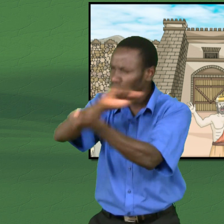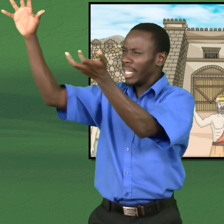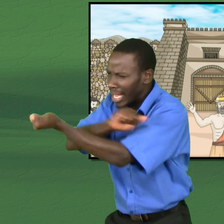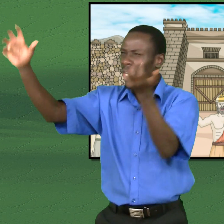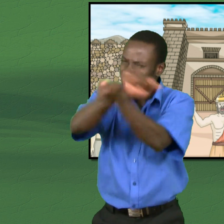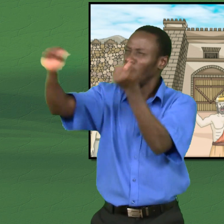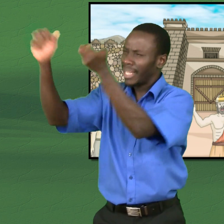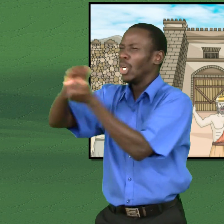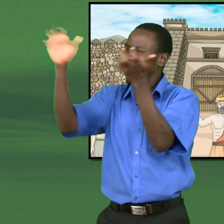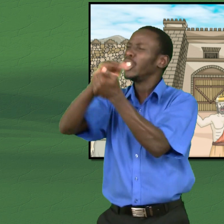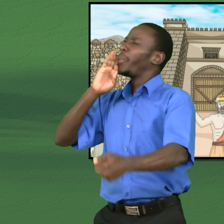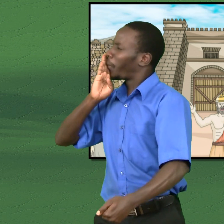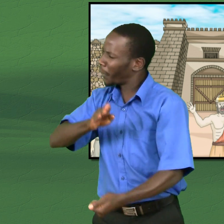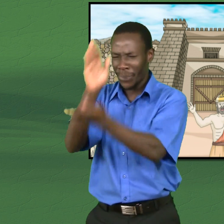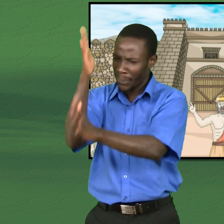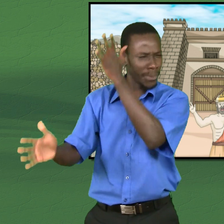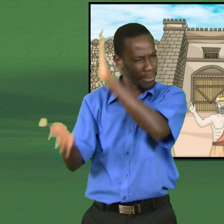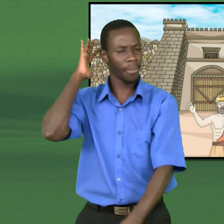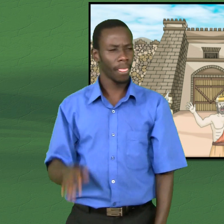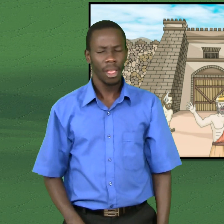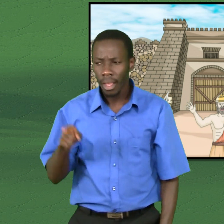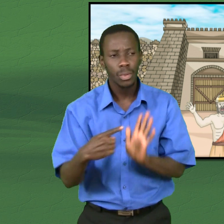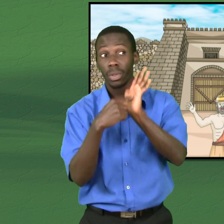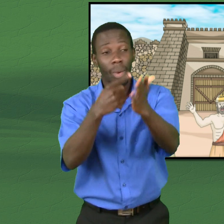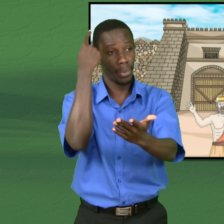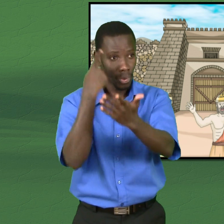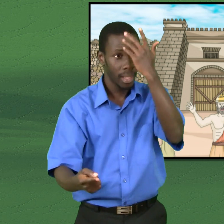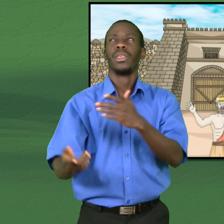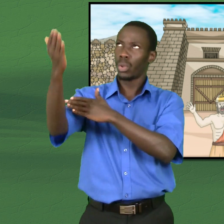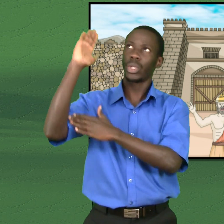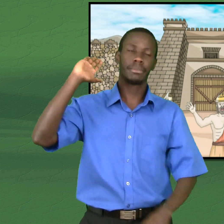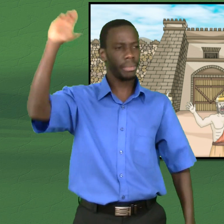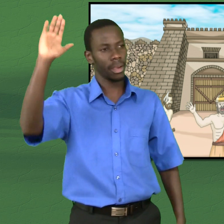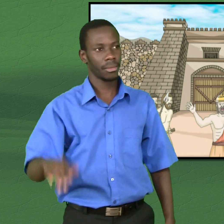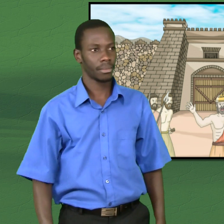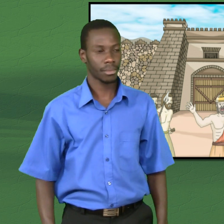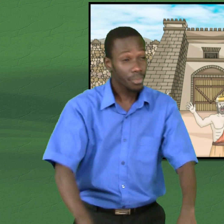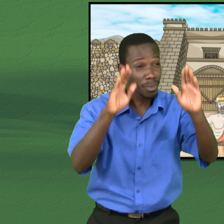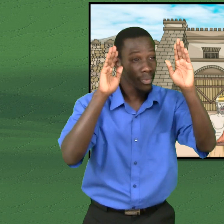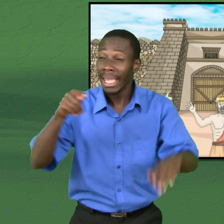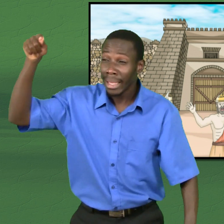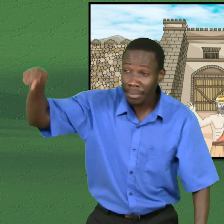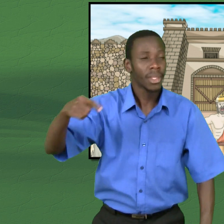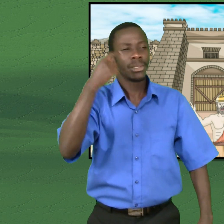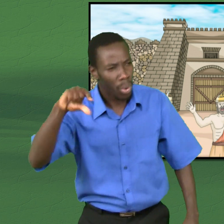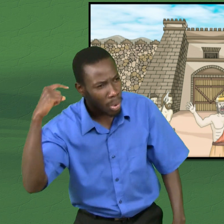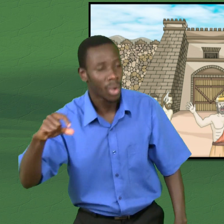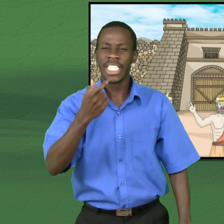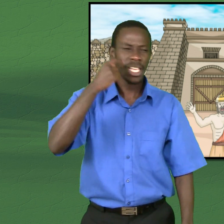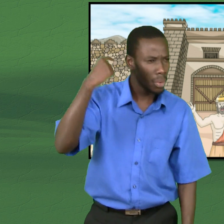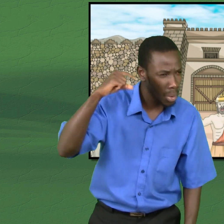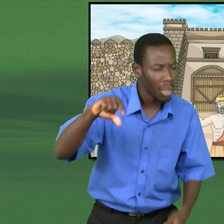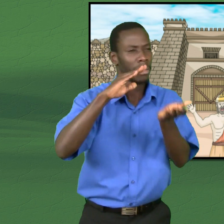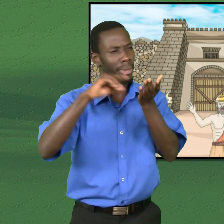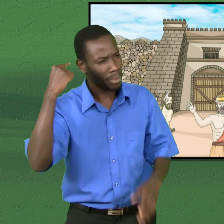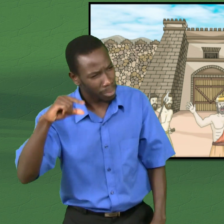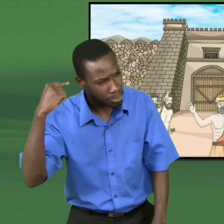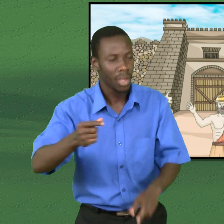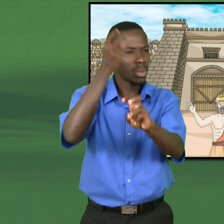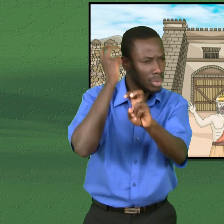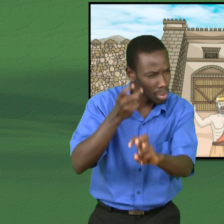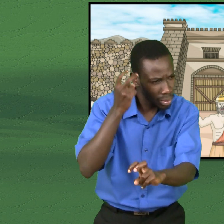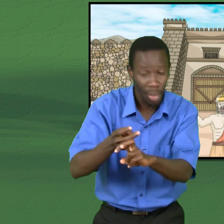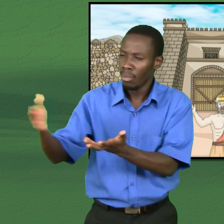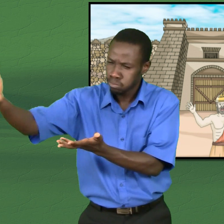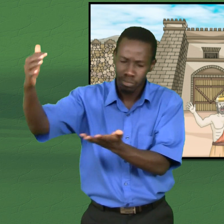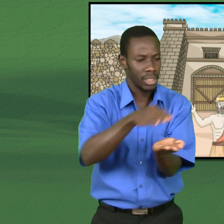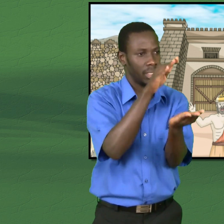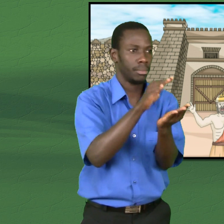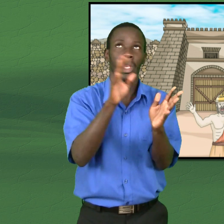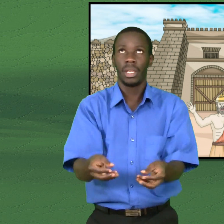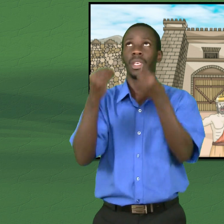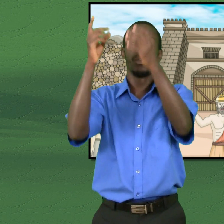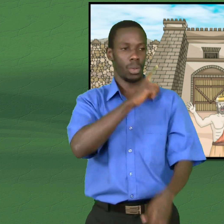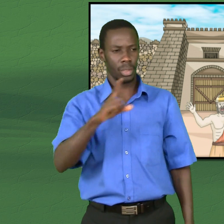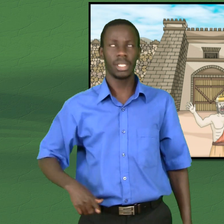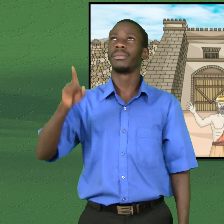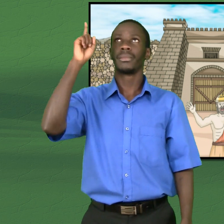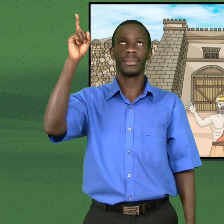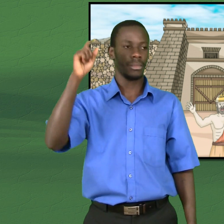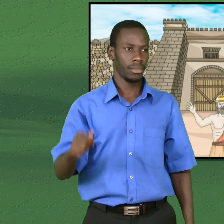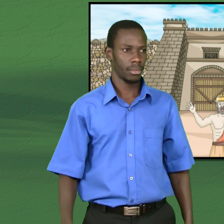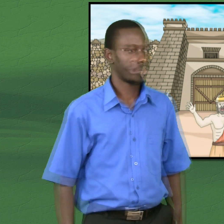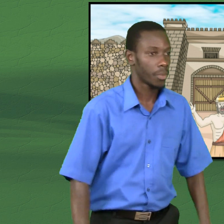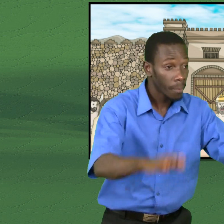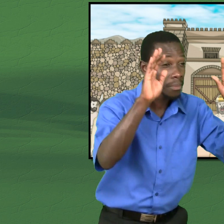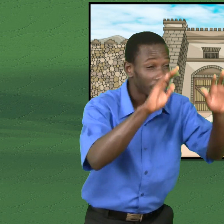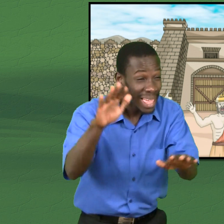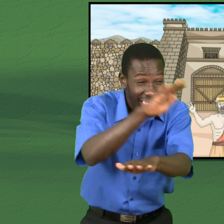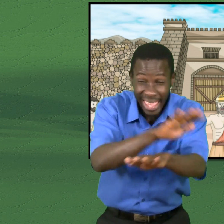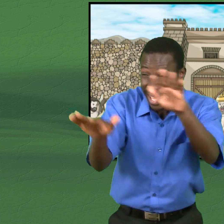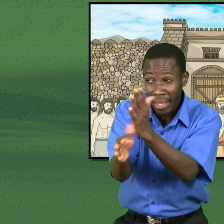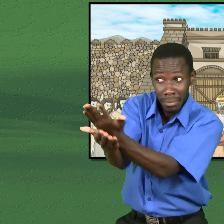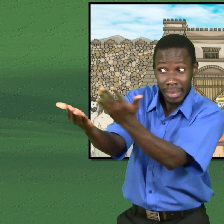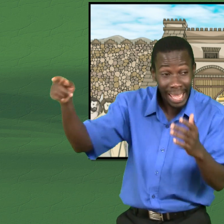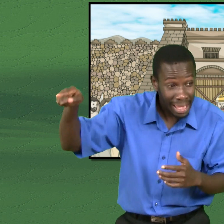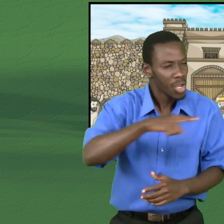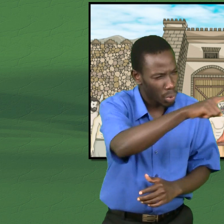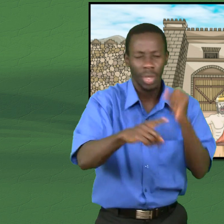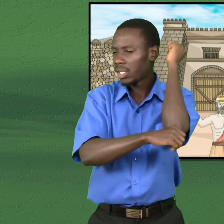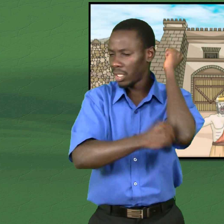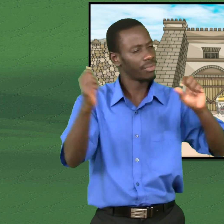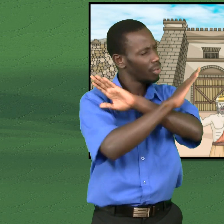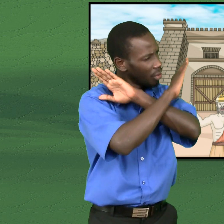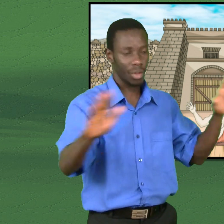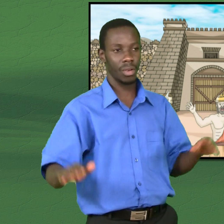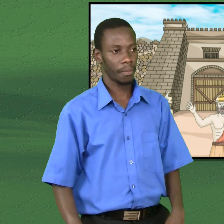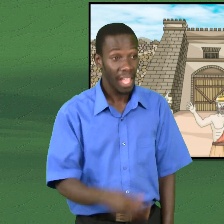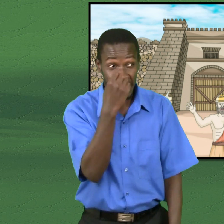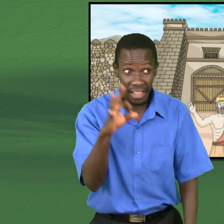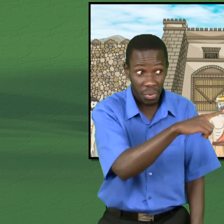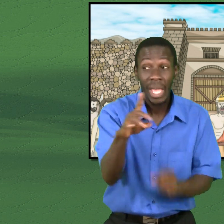Only Rahab the prostitute and all those with her in her house will live, because she hid the spies we sent.